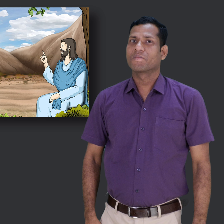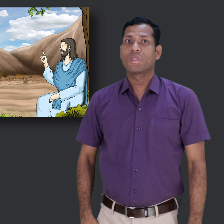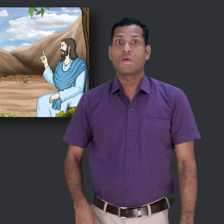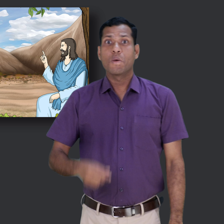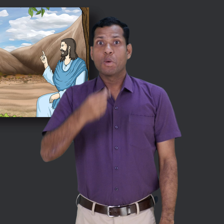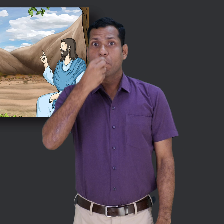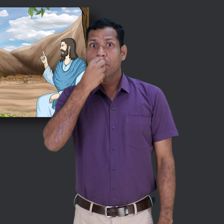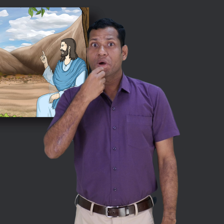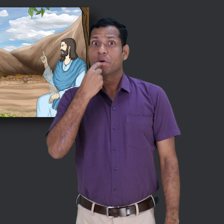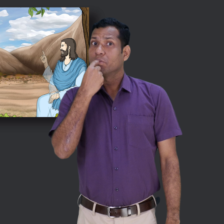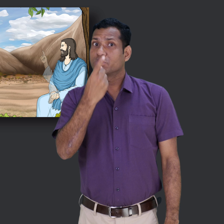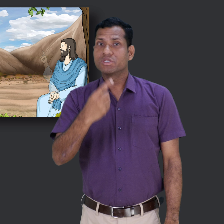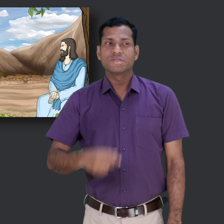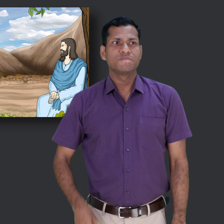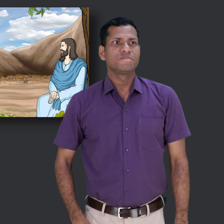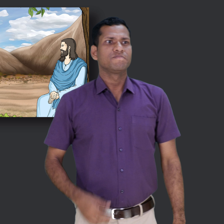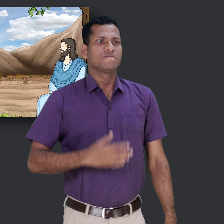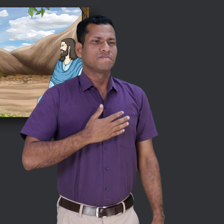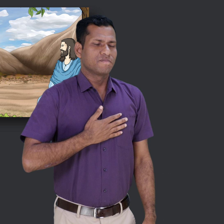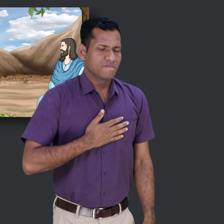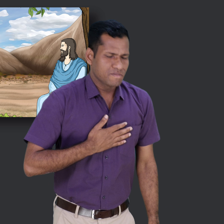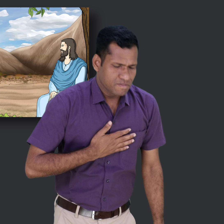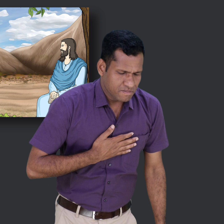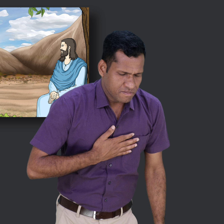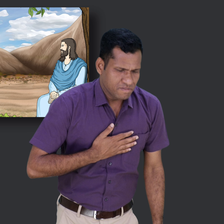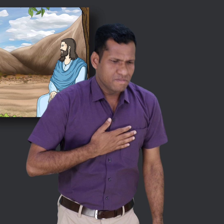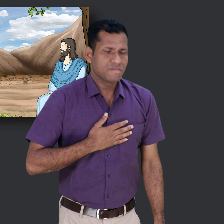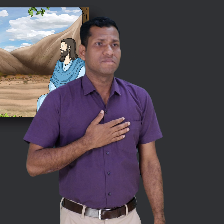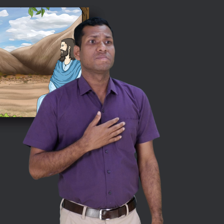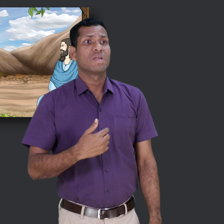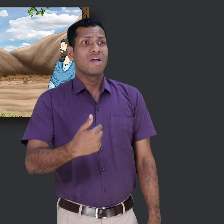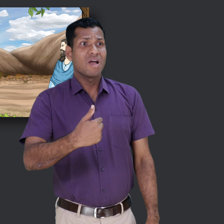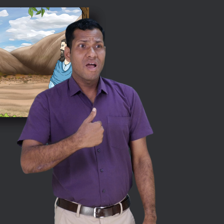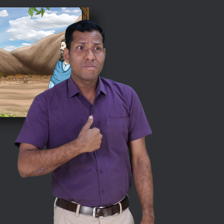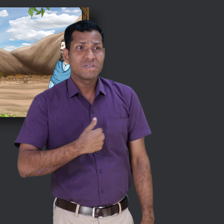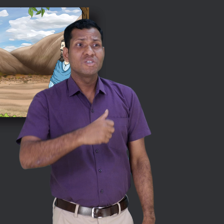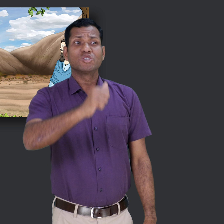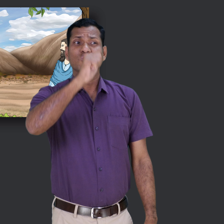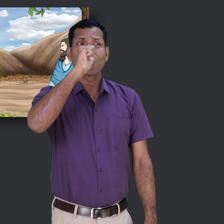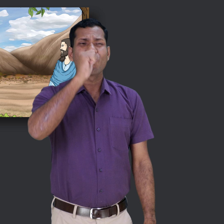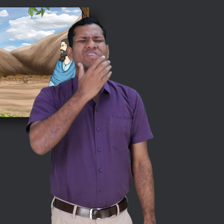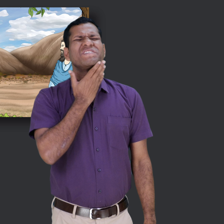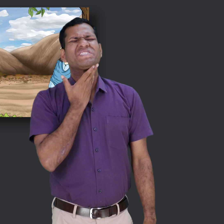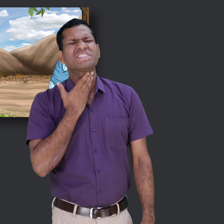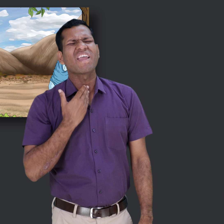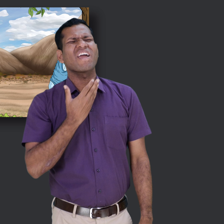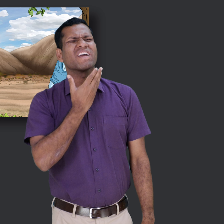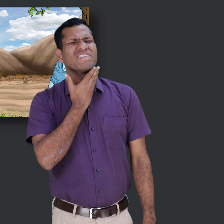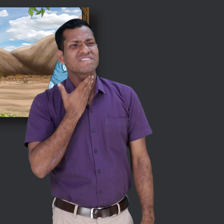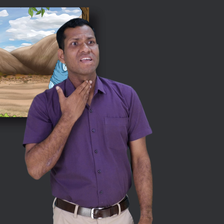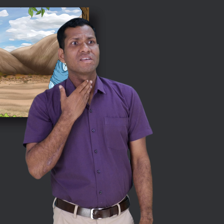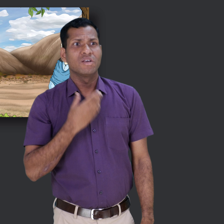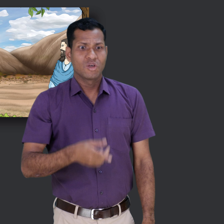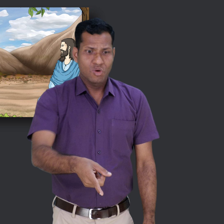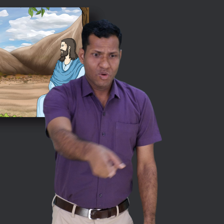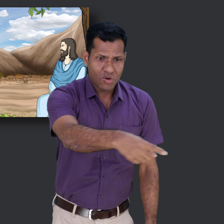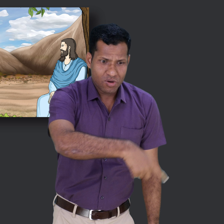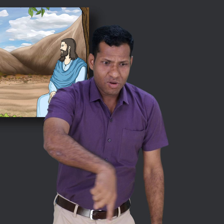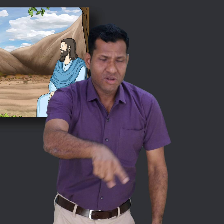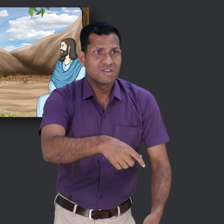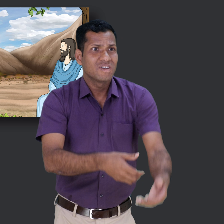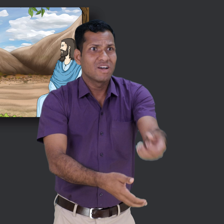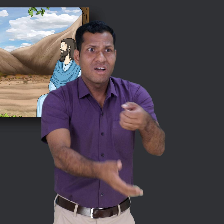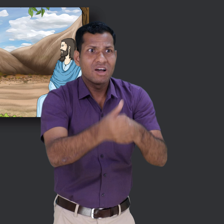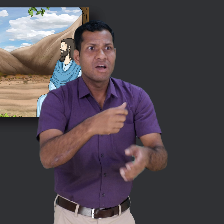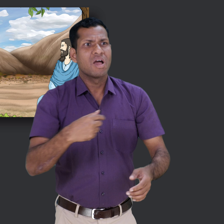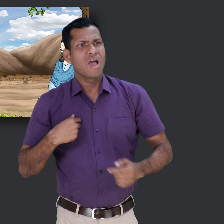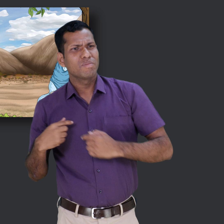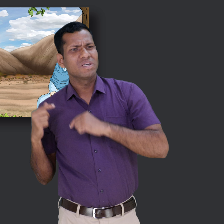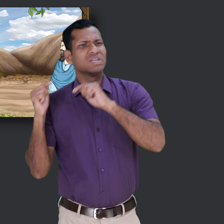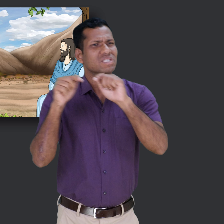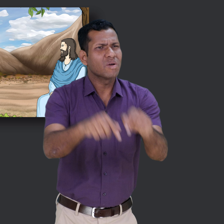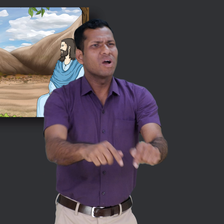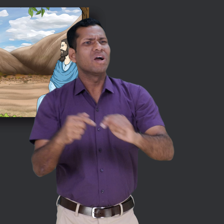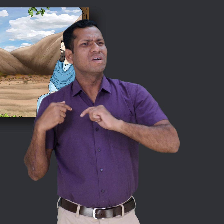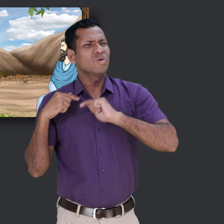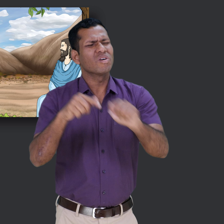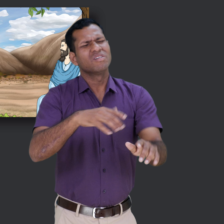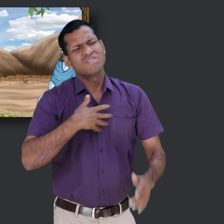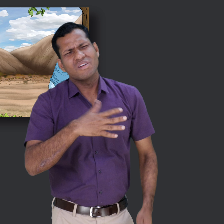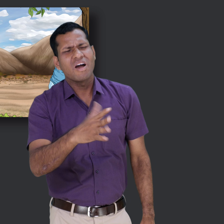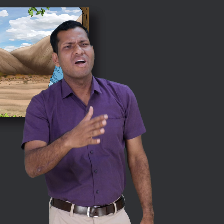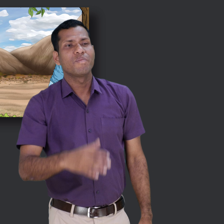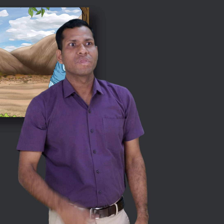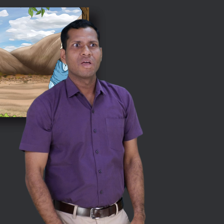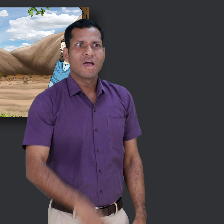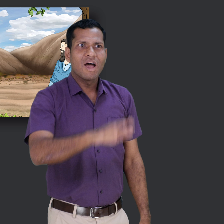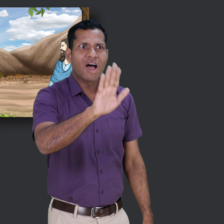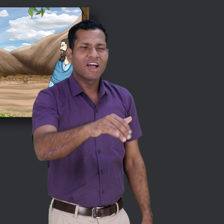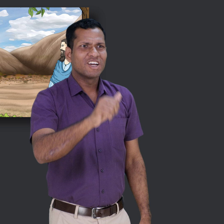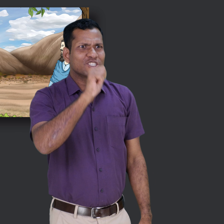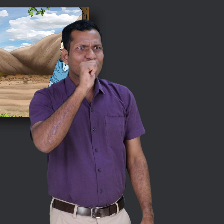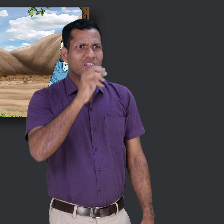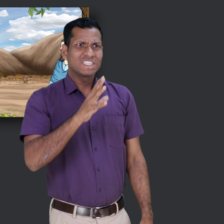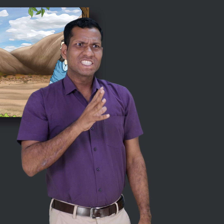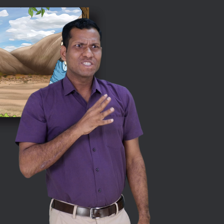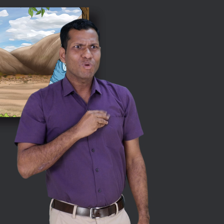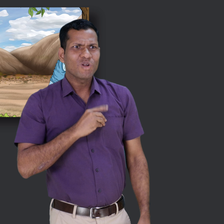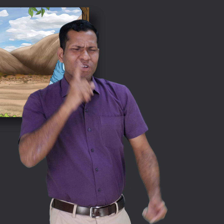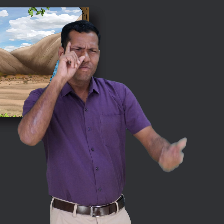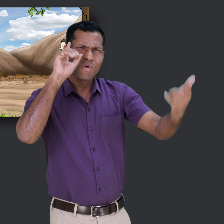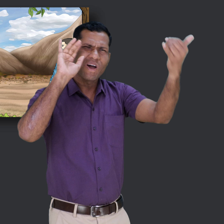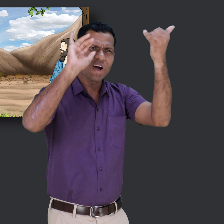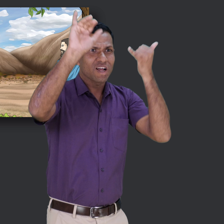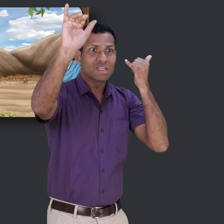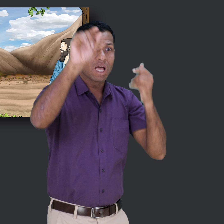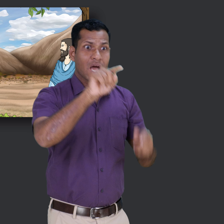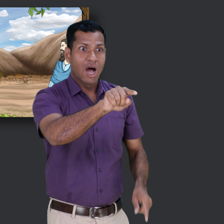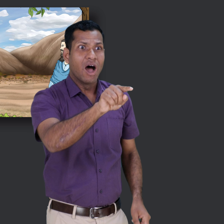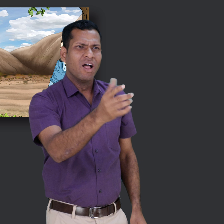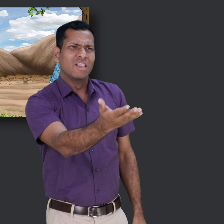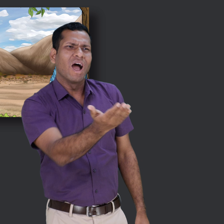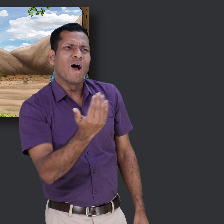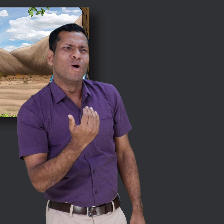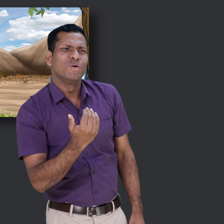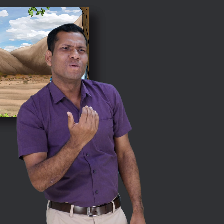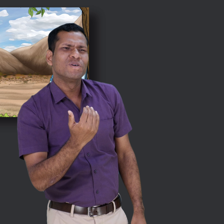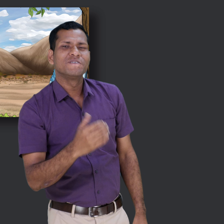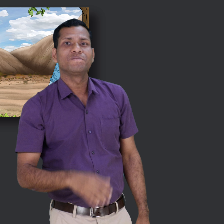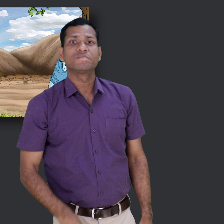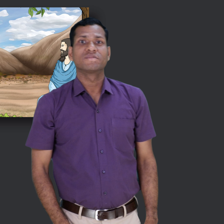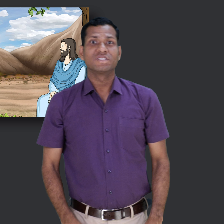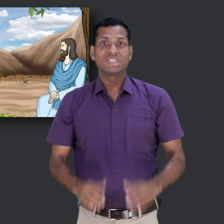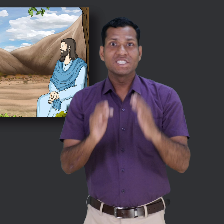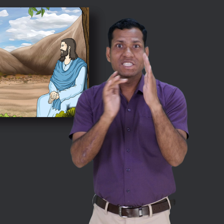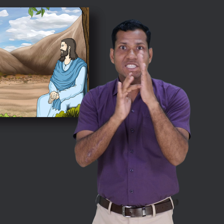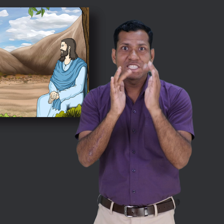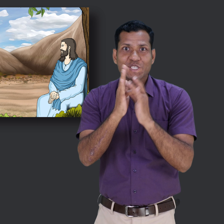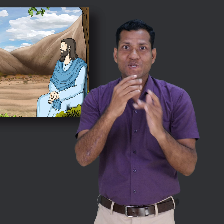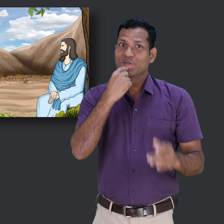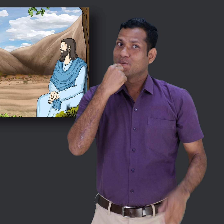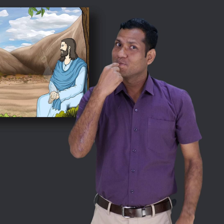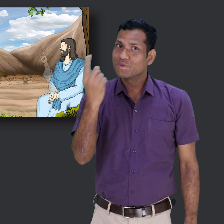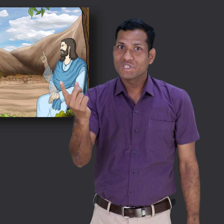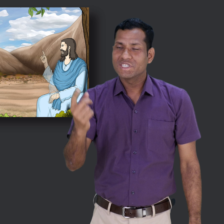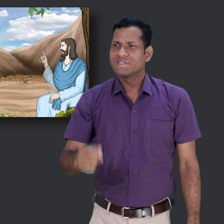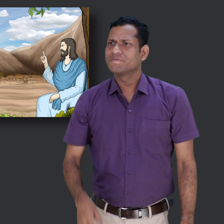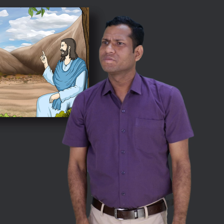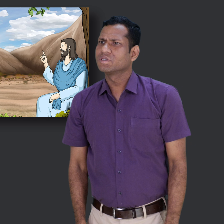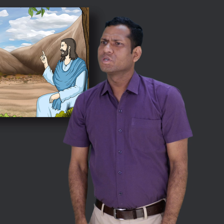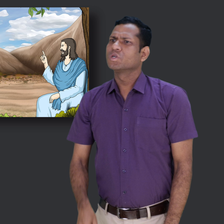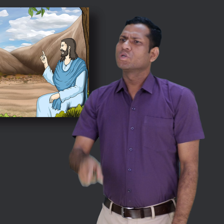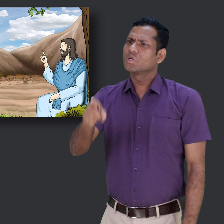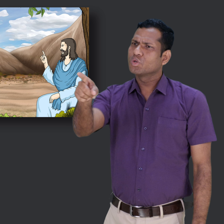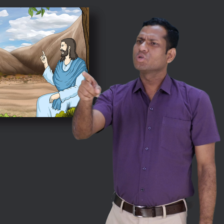The woman said to Him, “Sir, give me this water so that I will not get thirsty and have to keep coming here to draw water.”